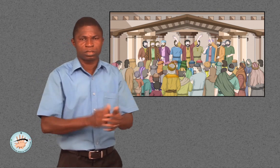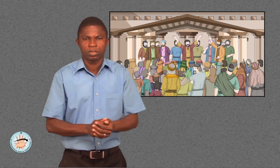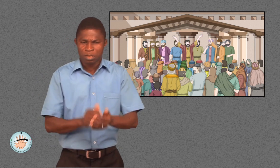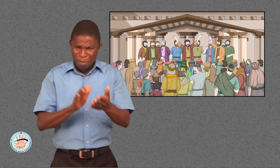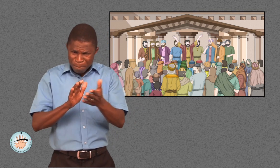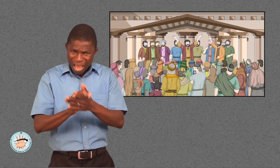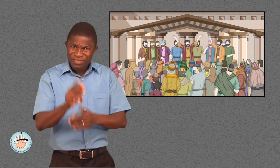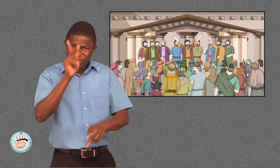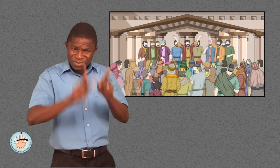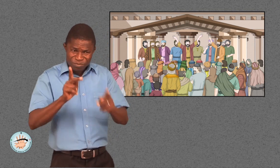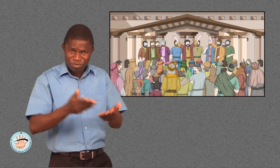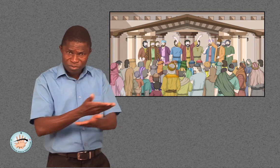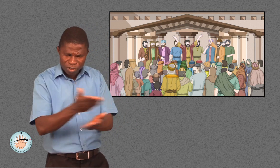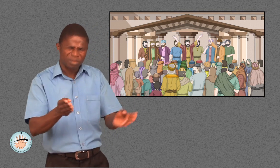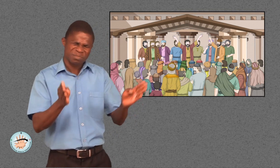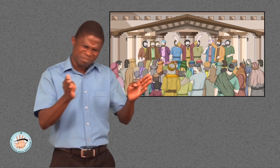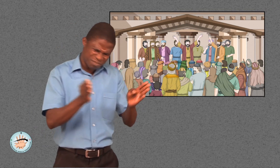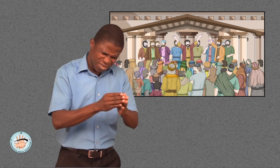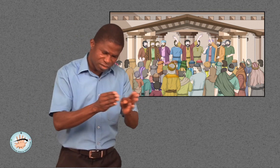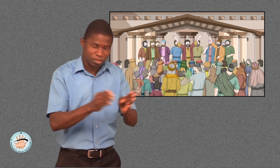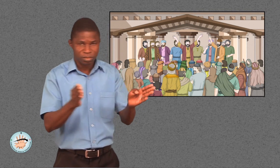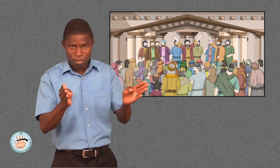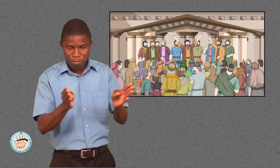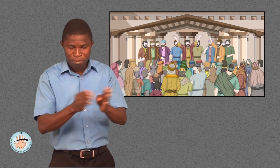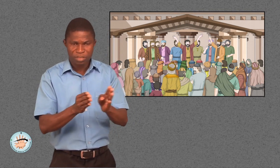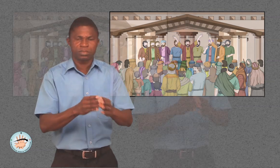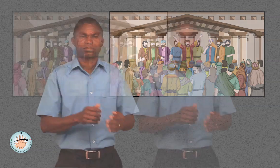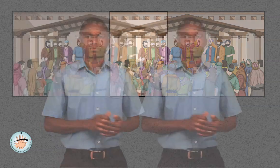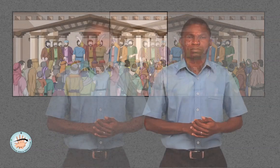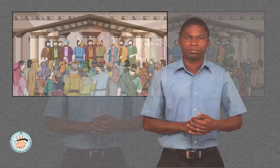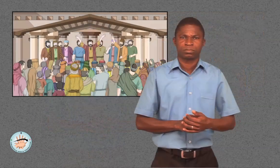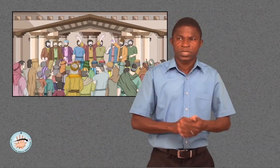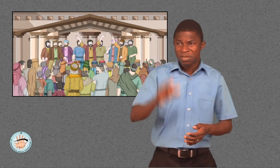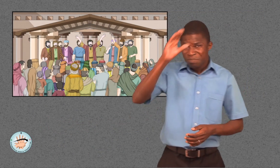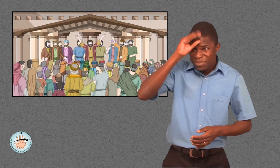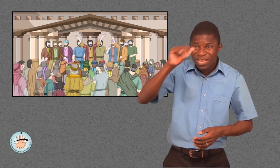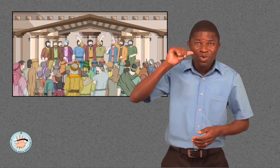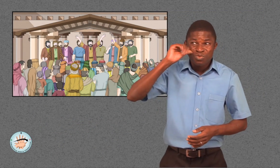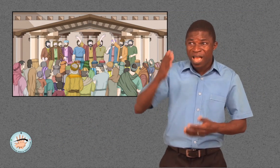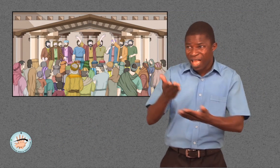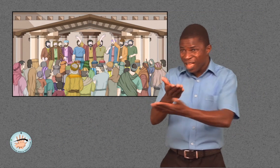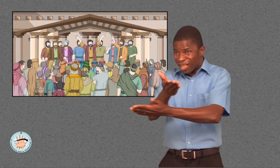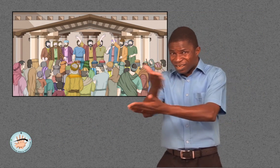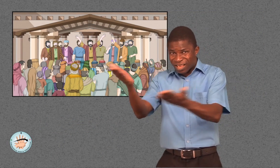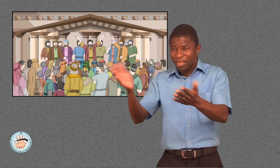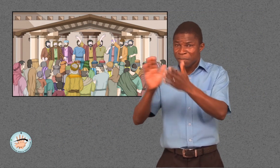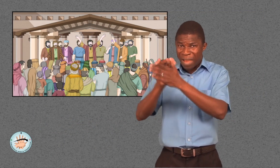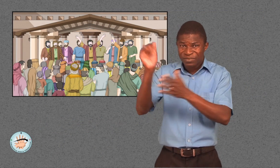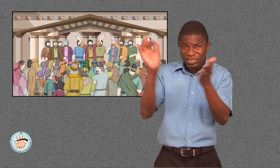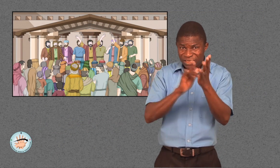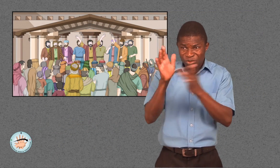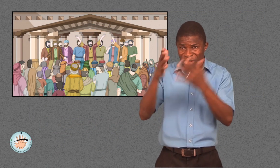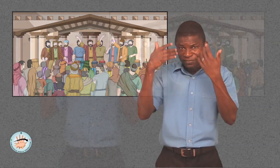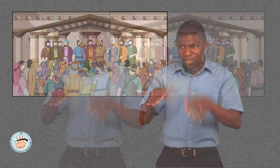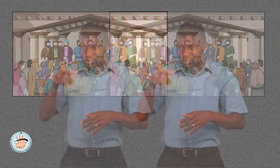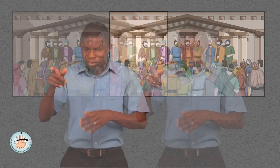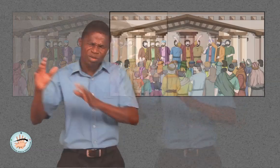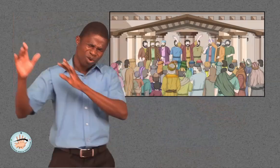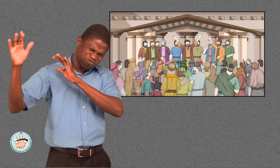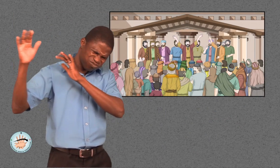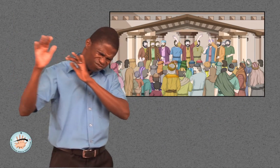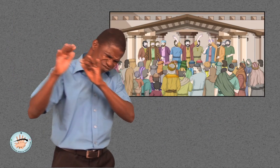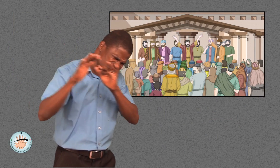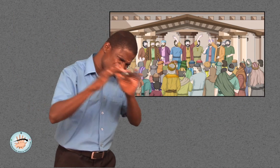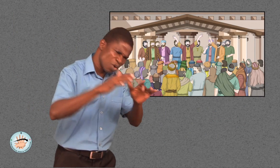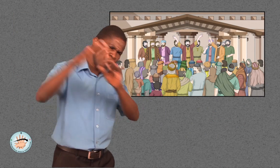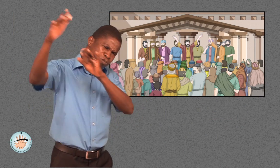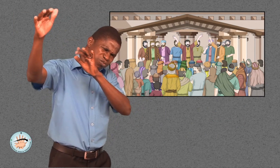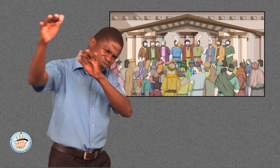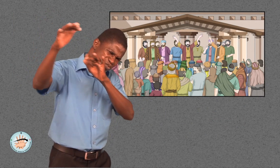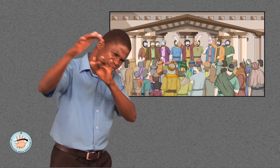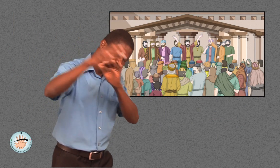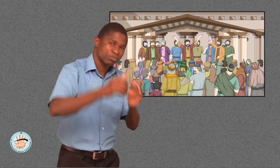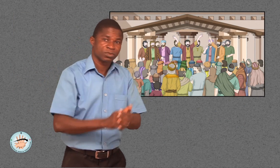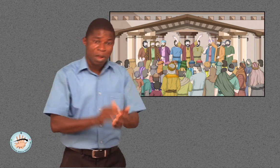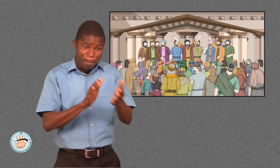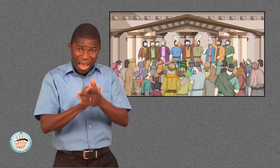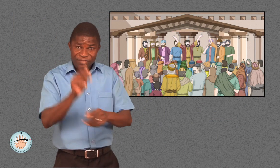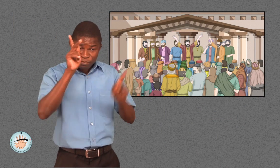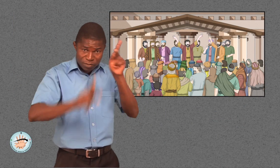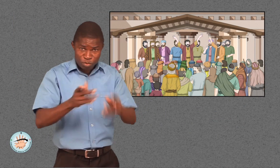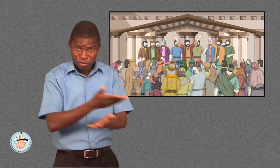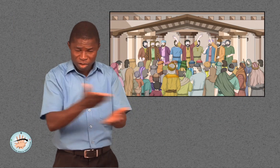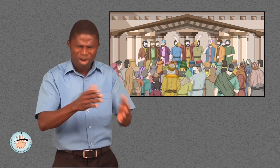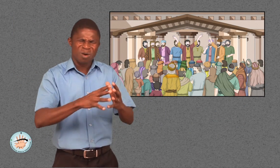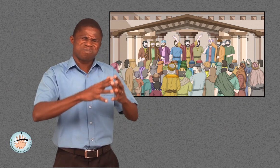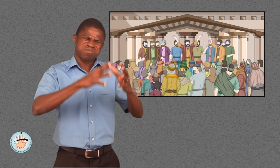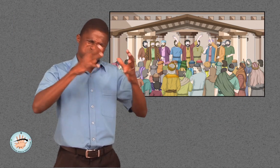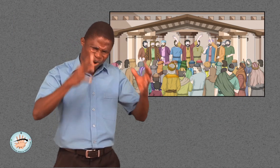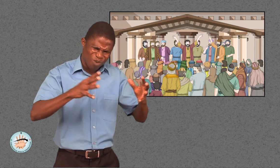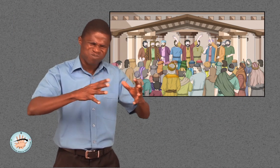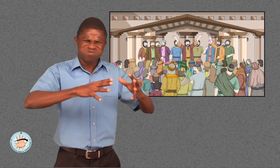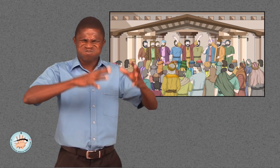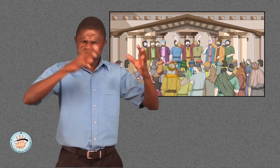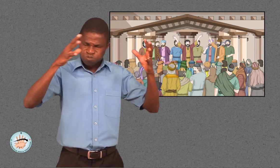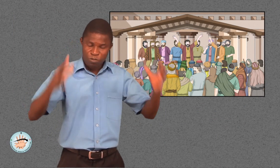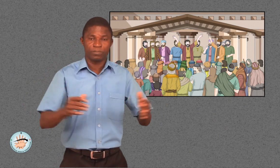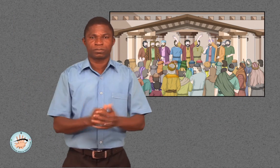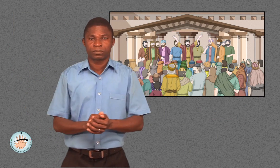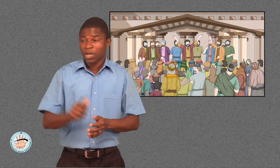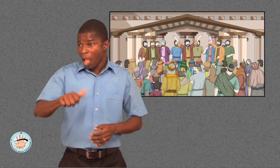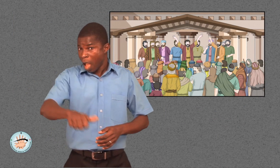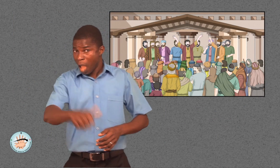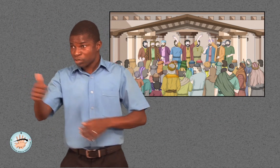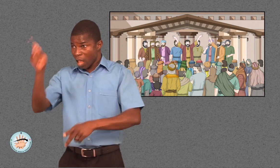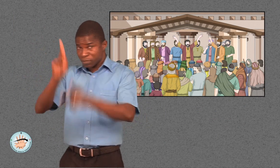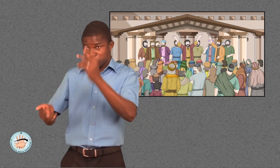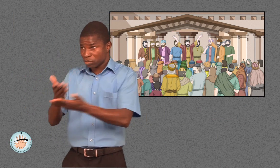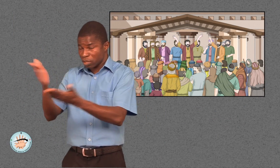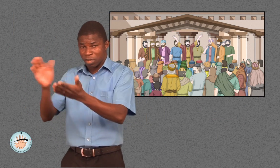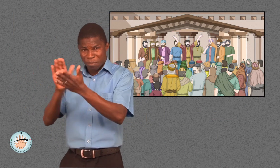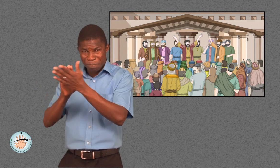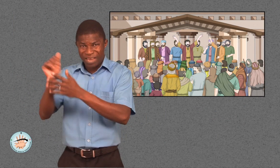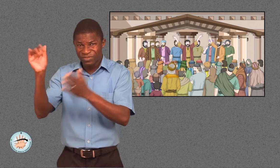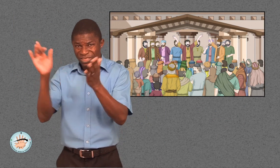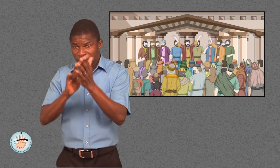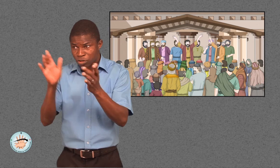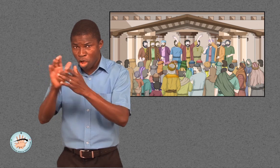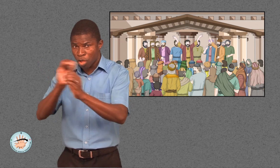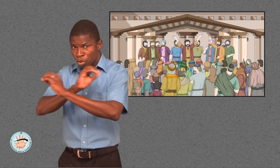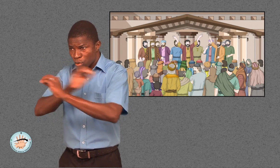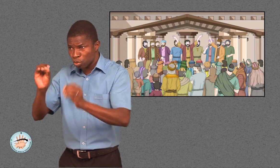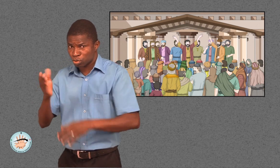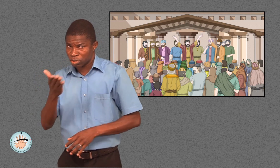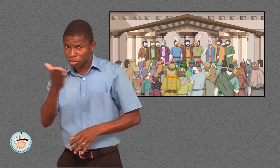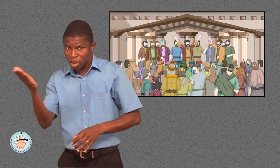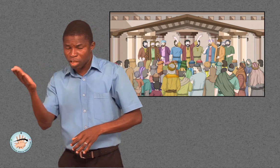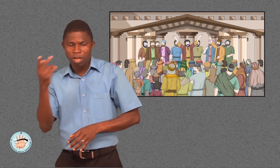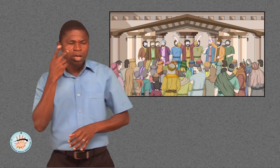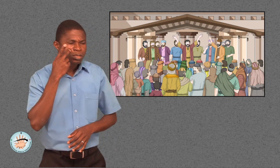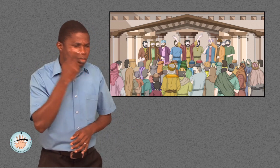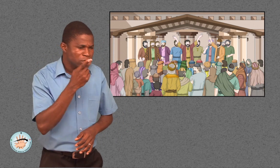Although the people regarded them highly, no one else dared to join them.